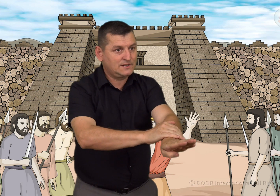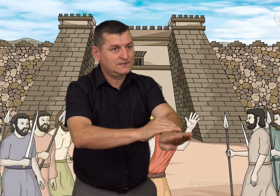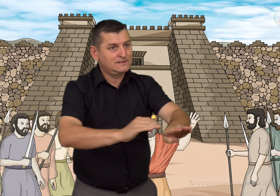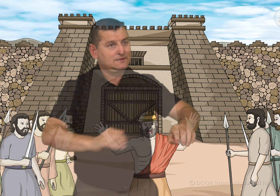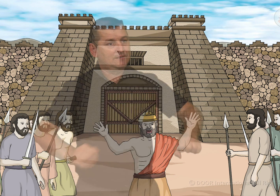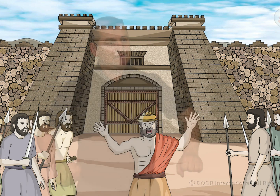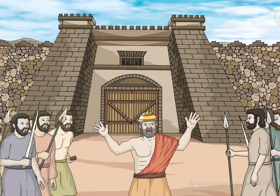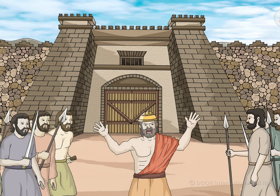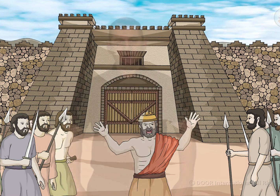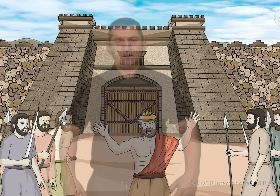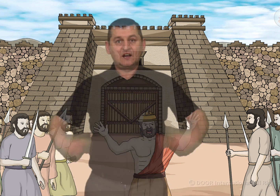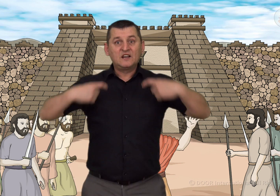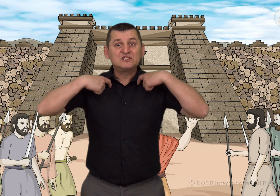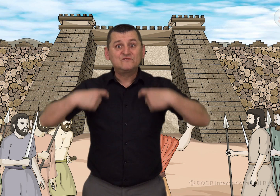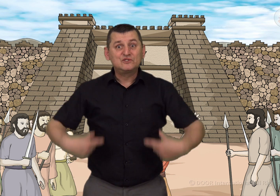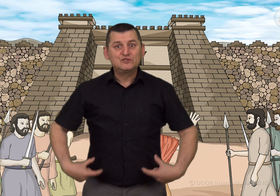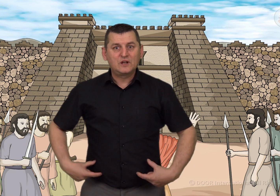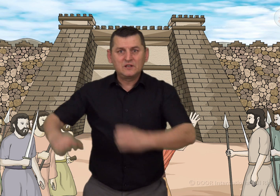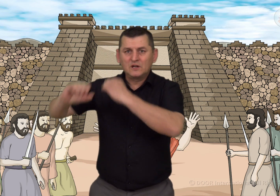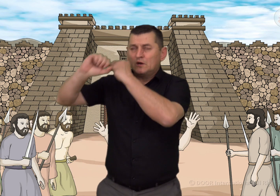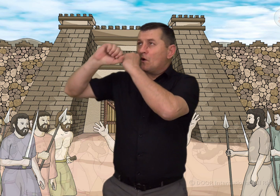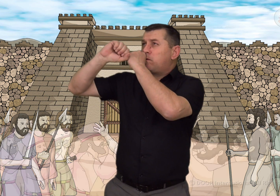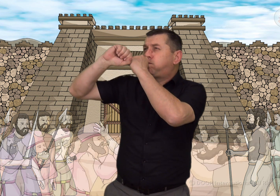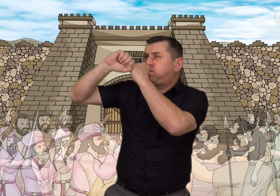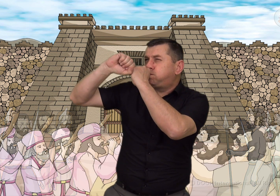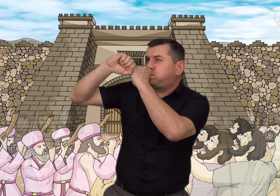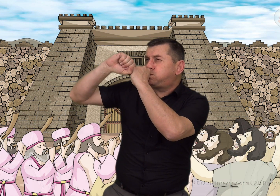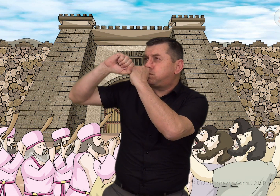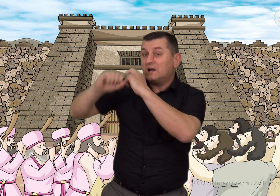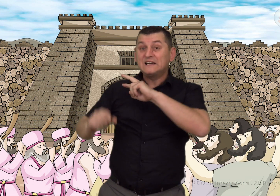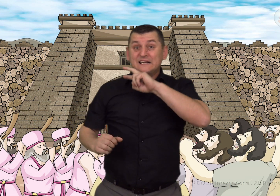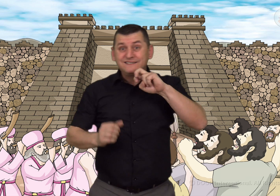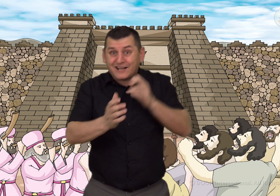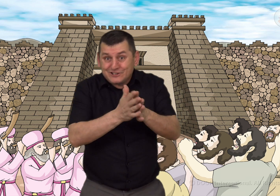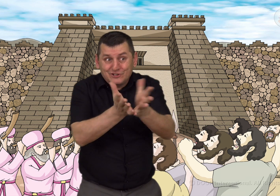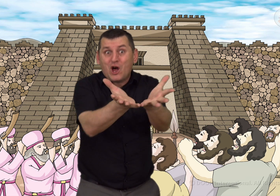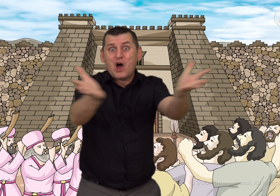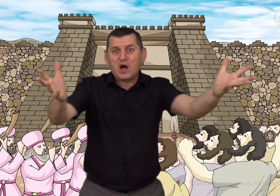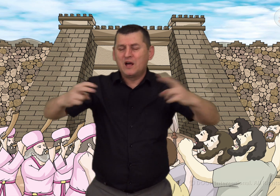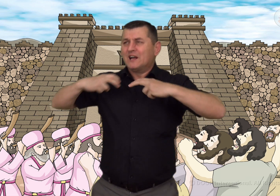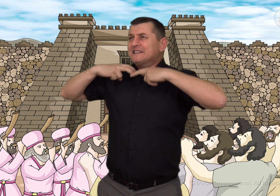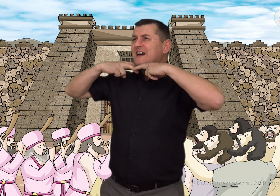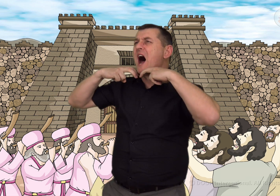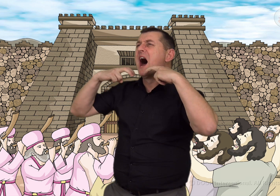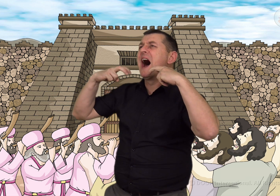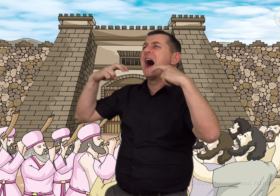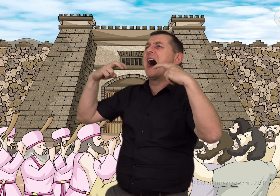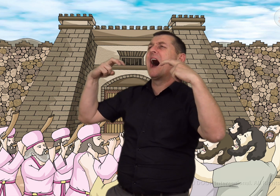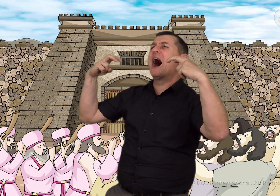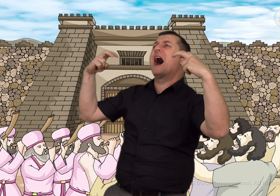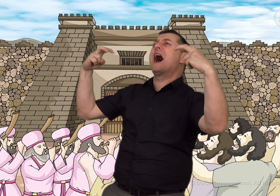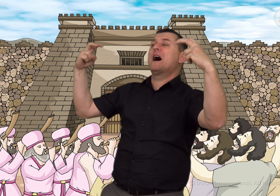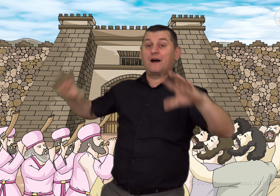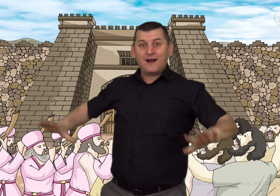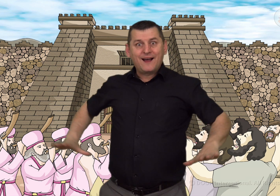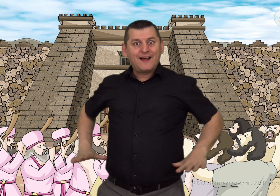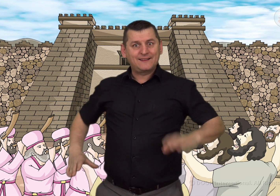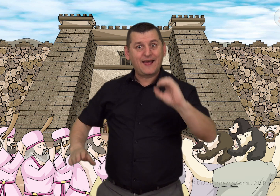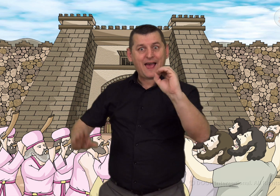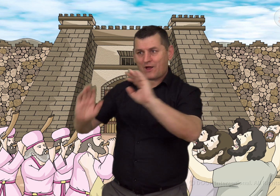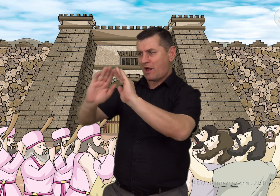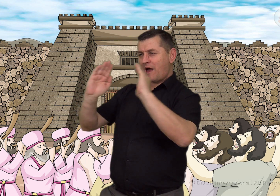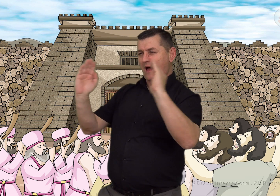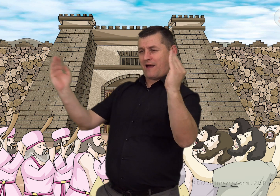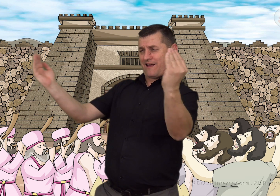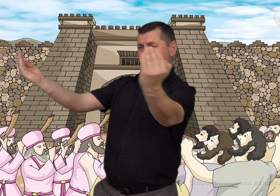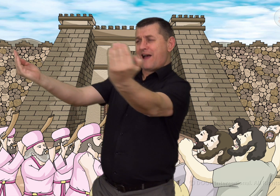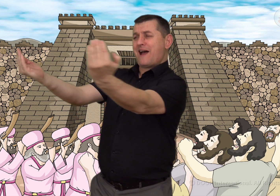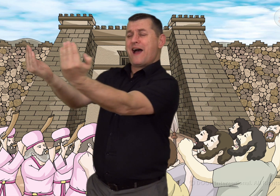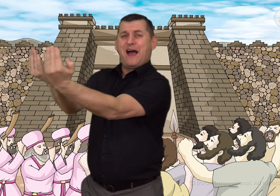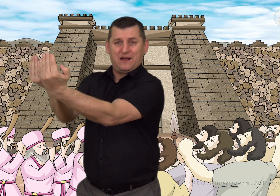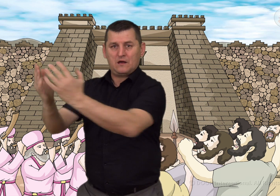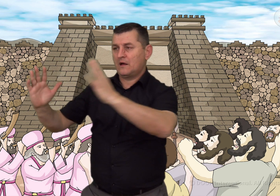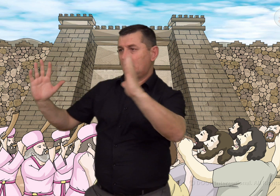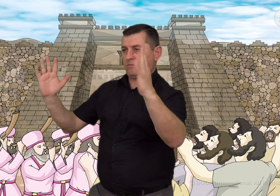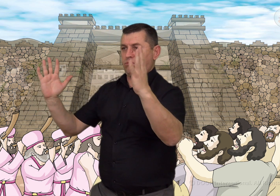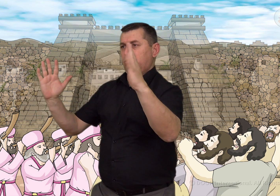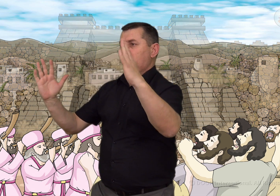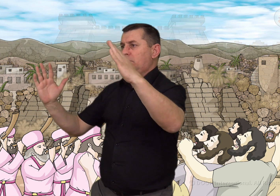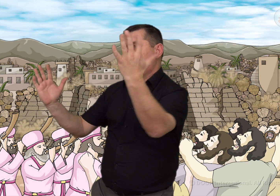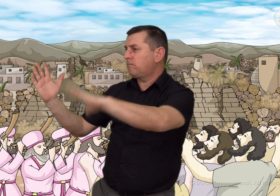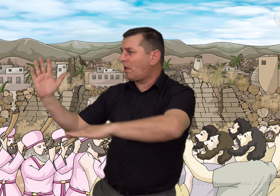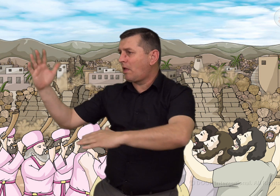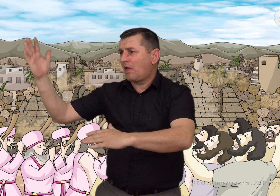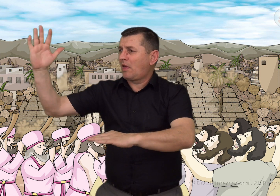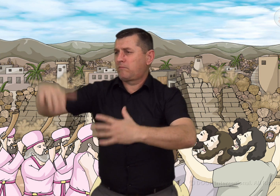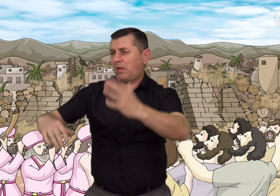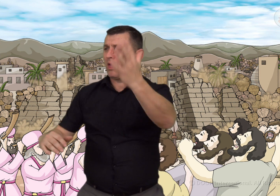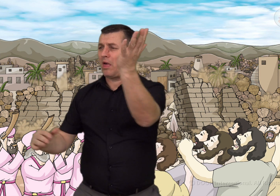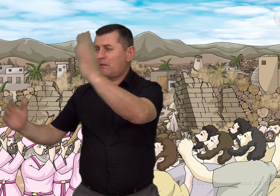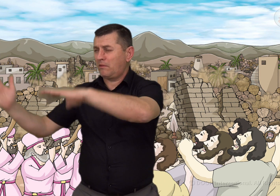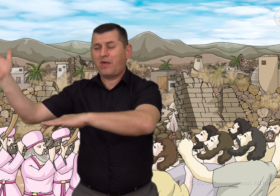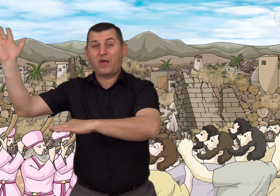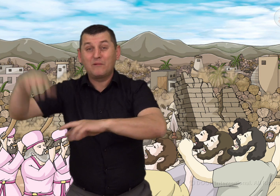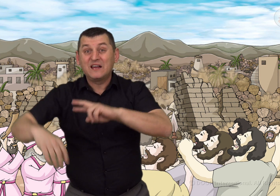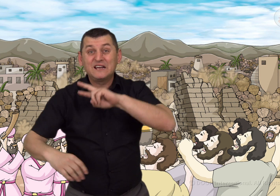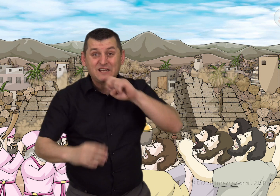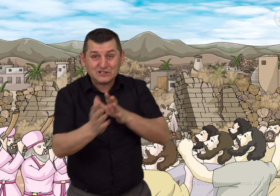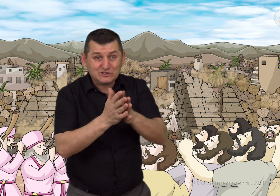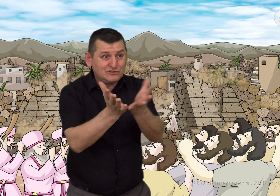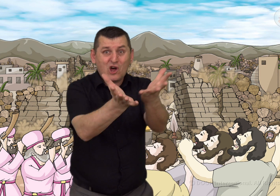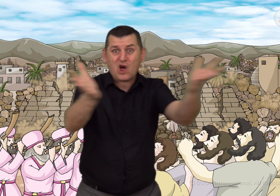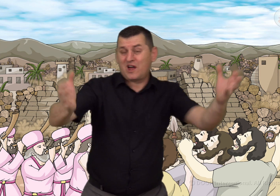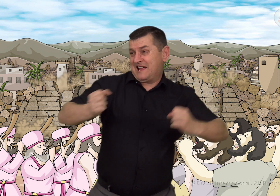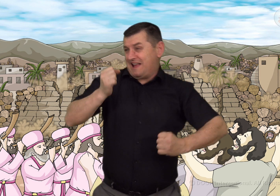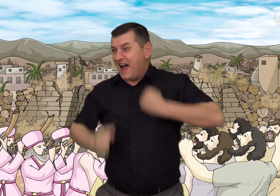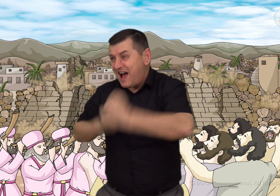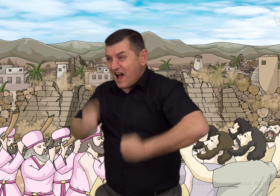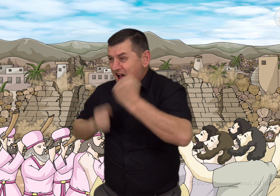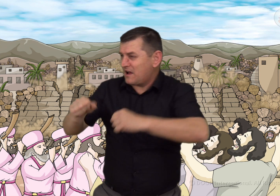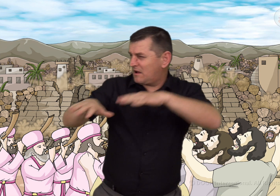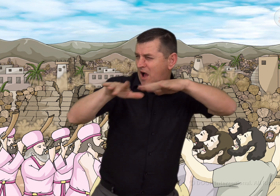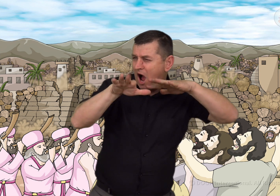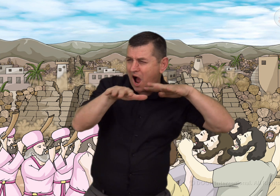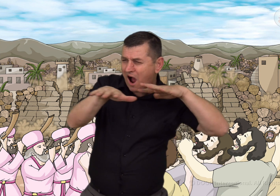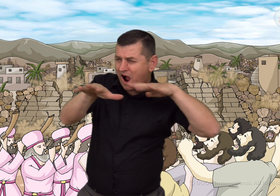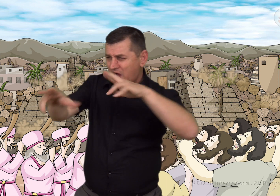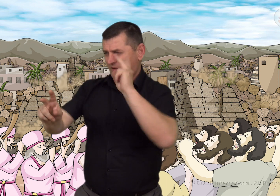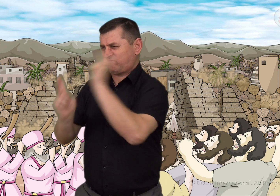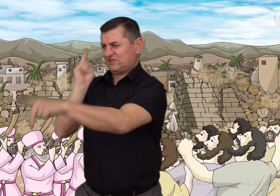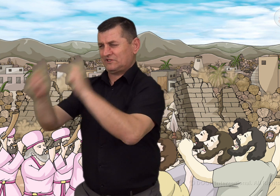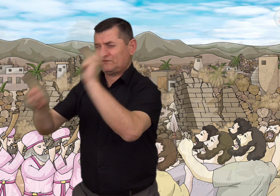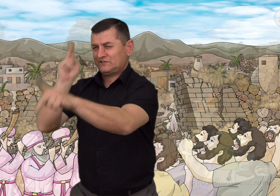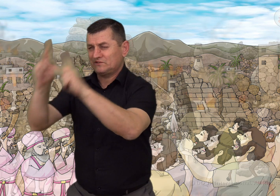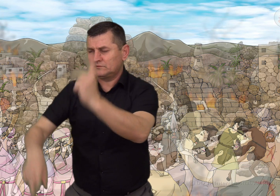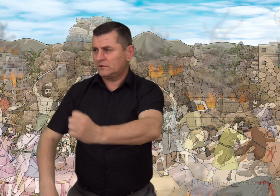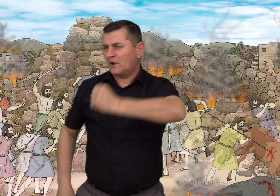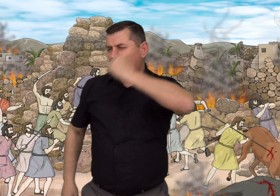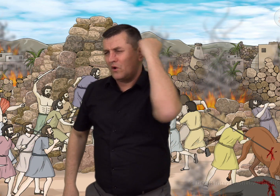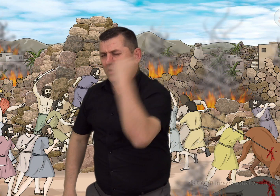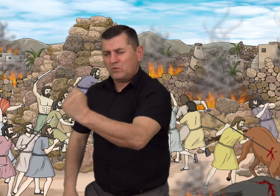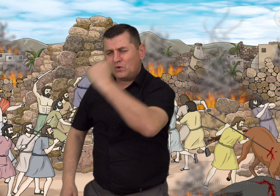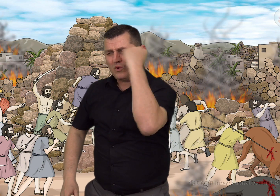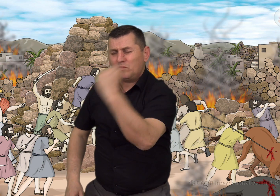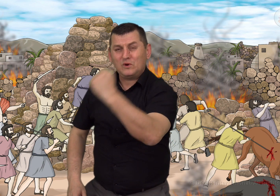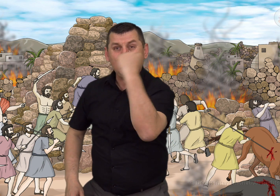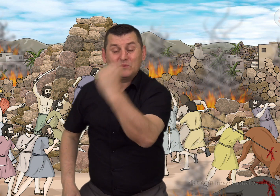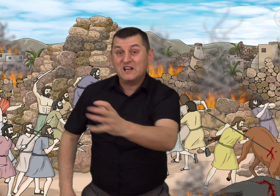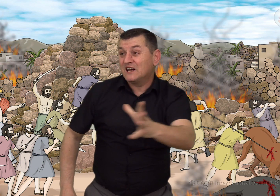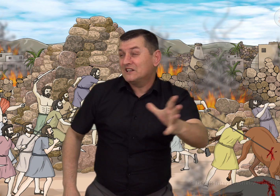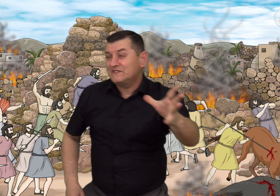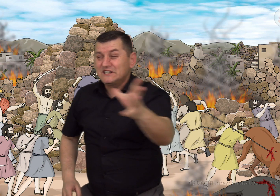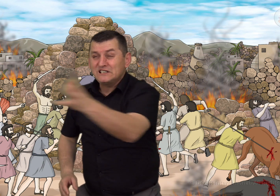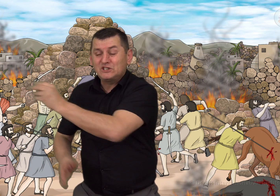So when the rams’ horns sounded, the people shouted. When they heard the blast of the horn, the people gave a great shout, and the wall collapsed.